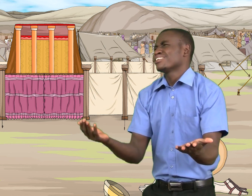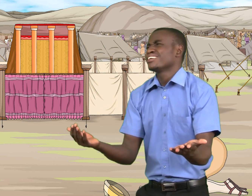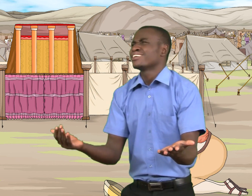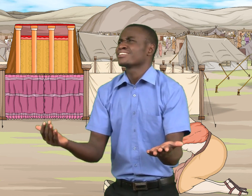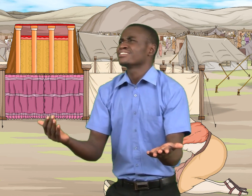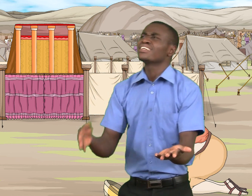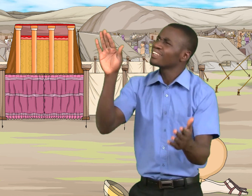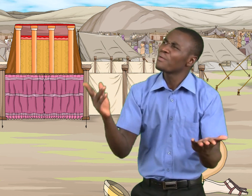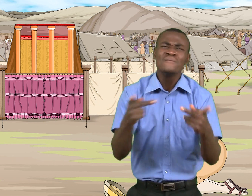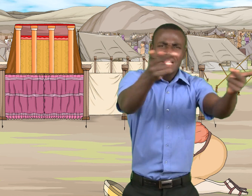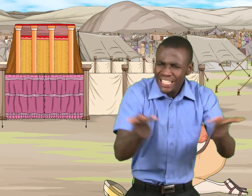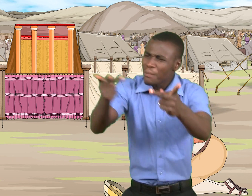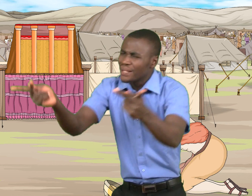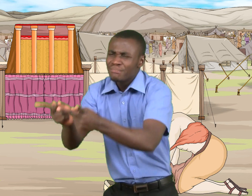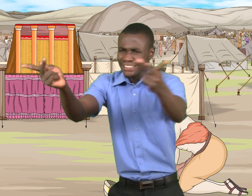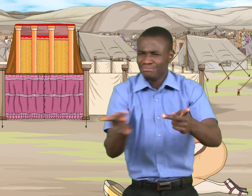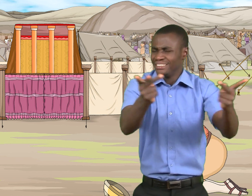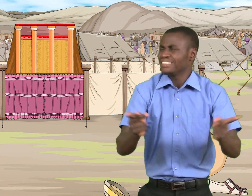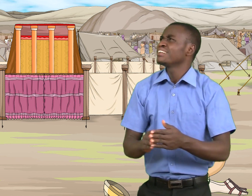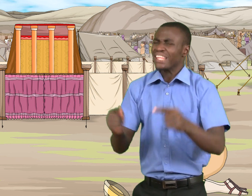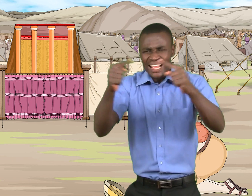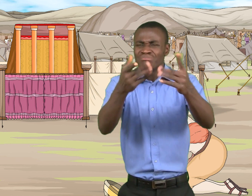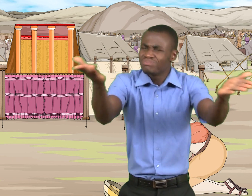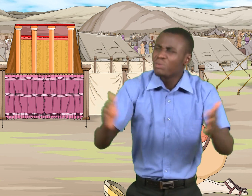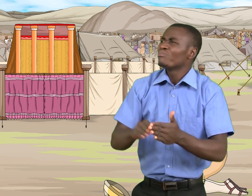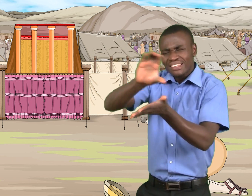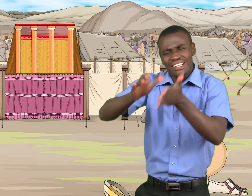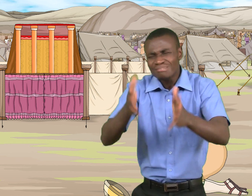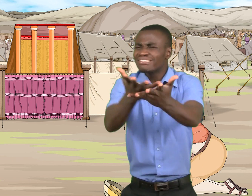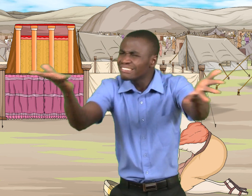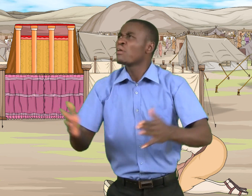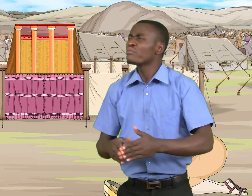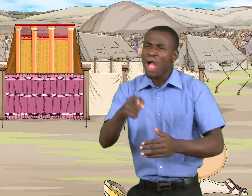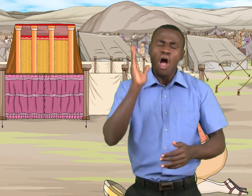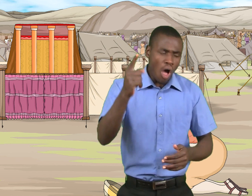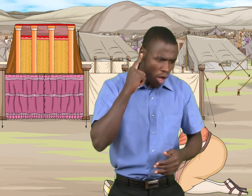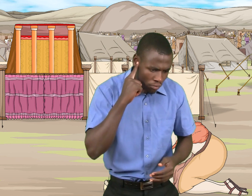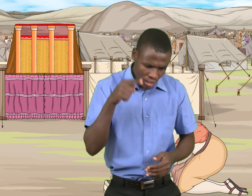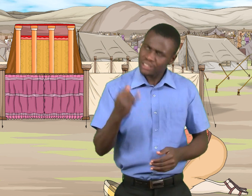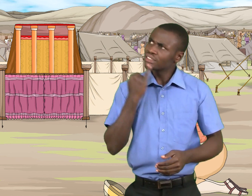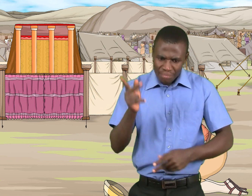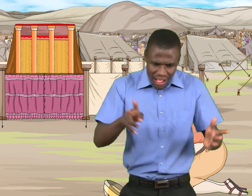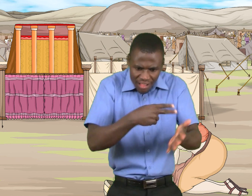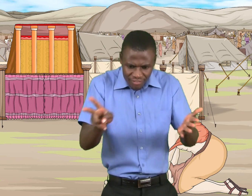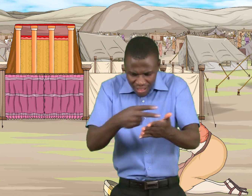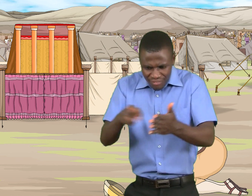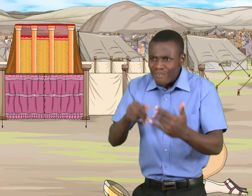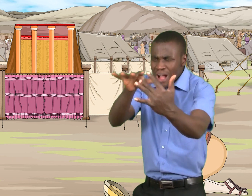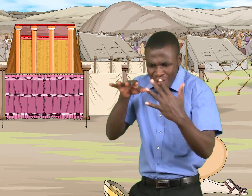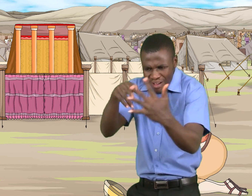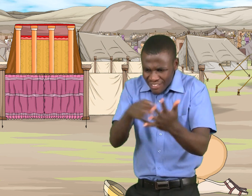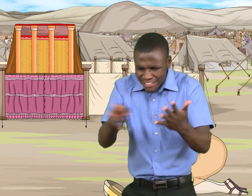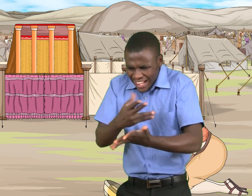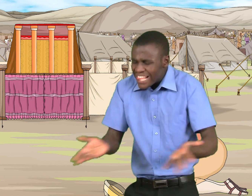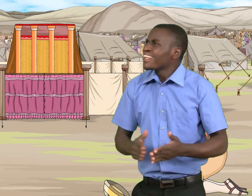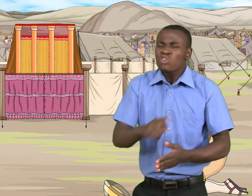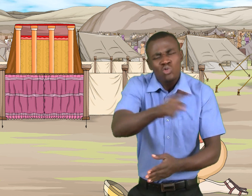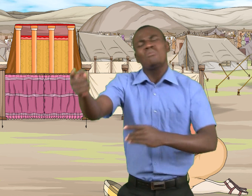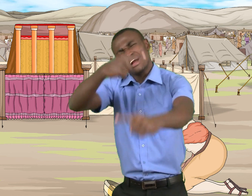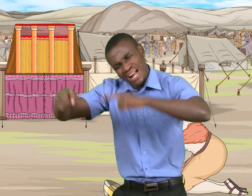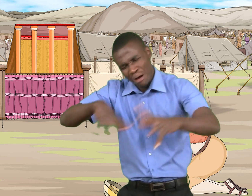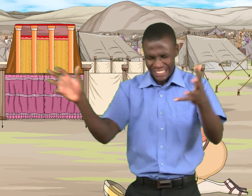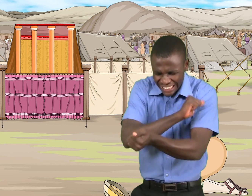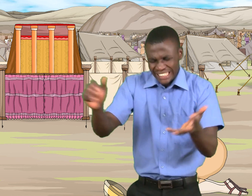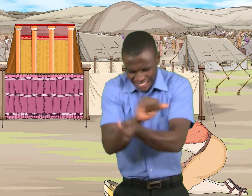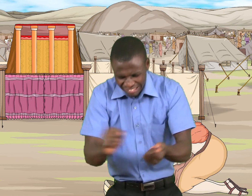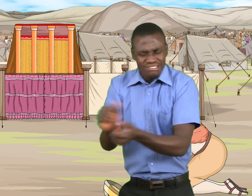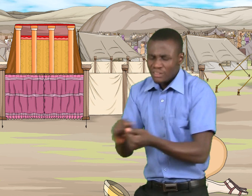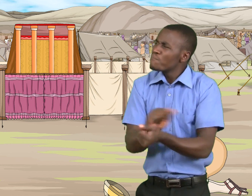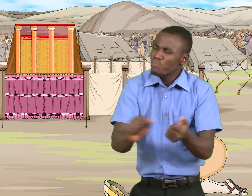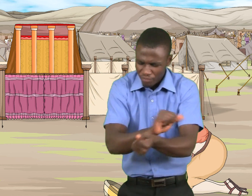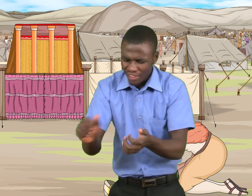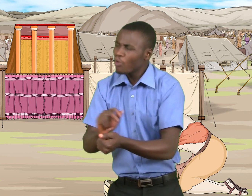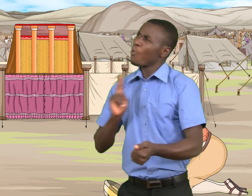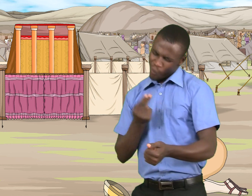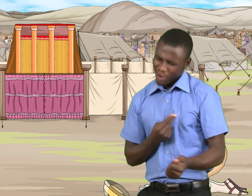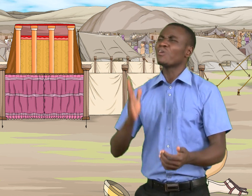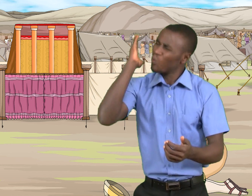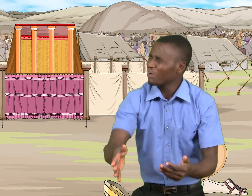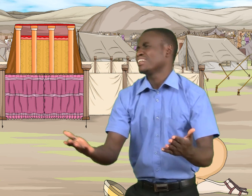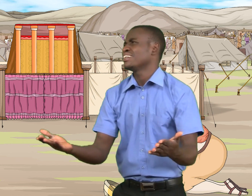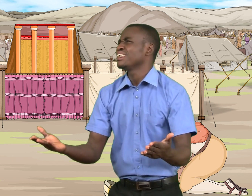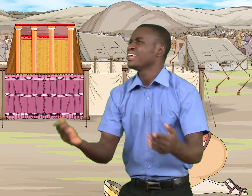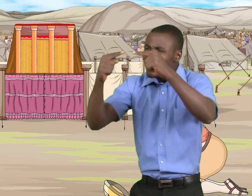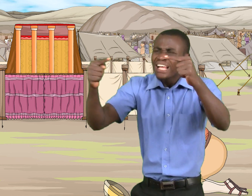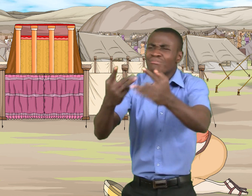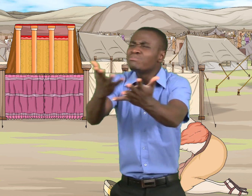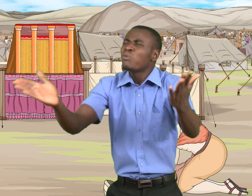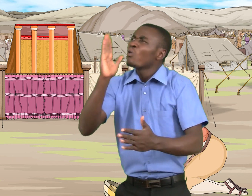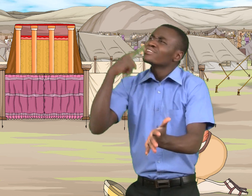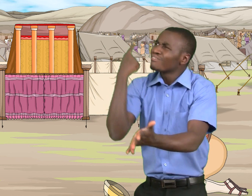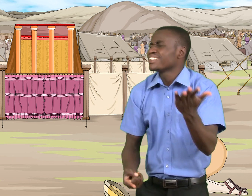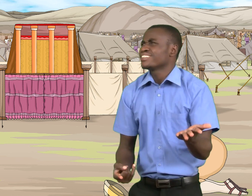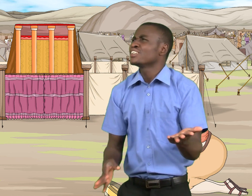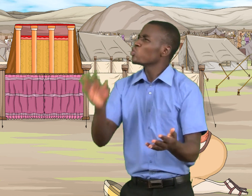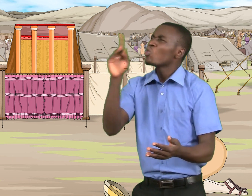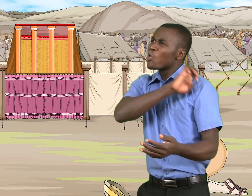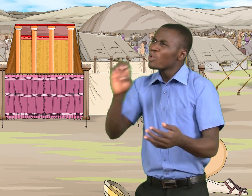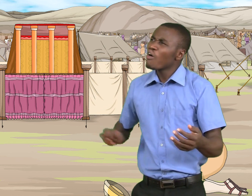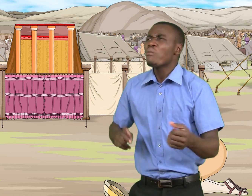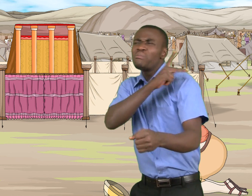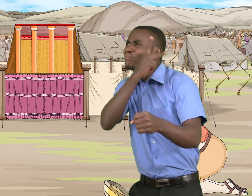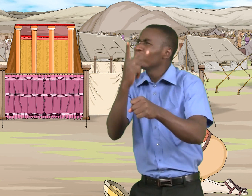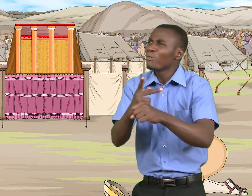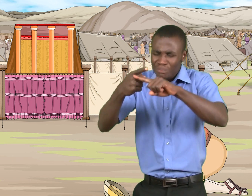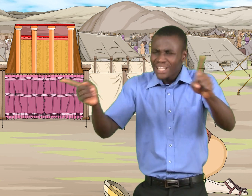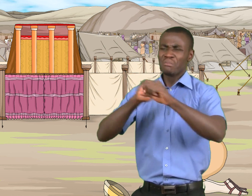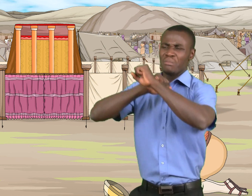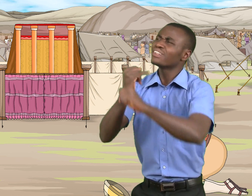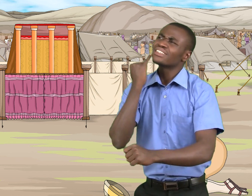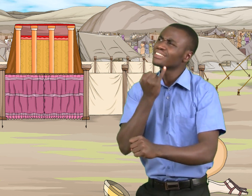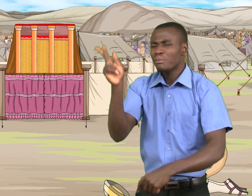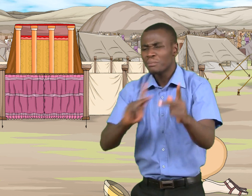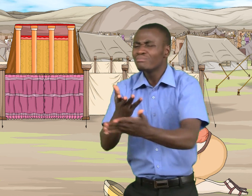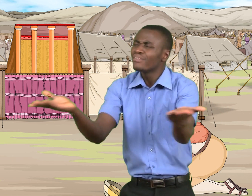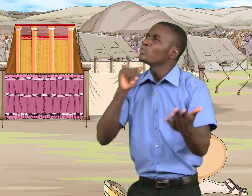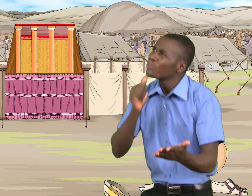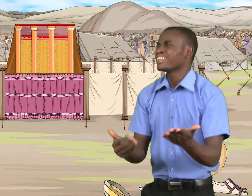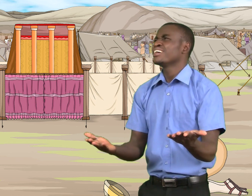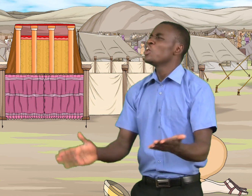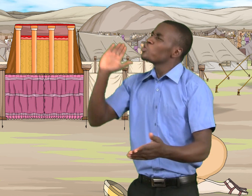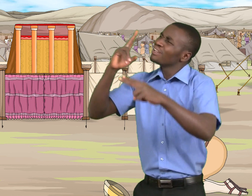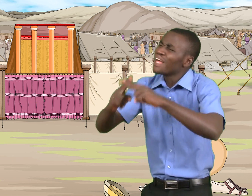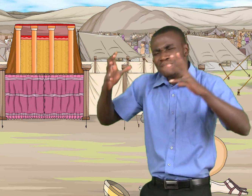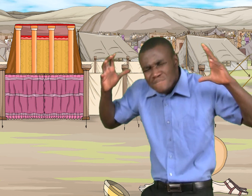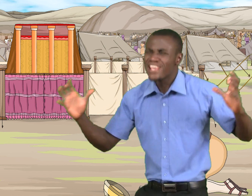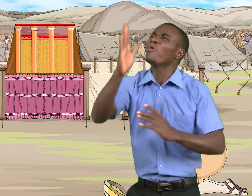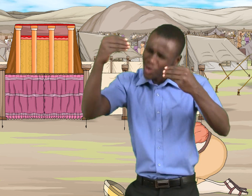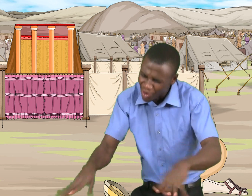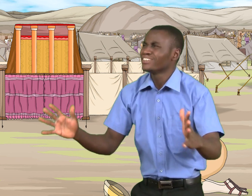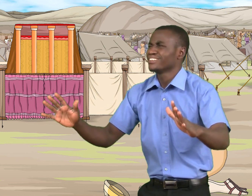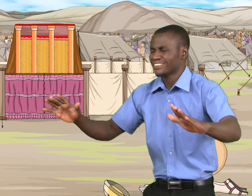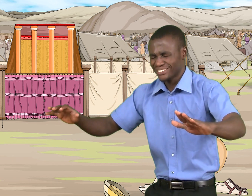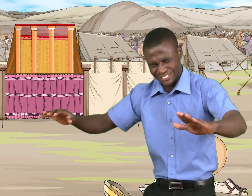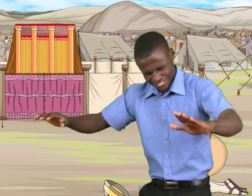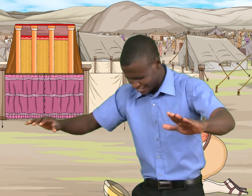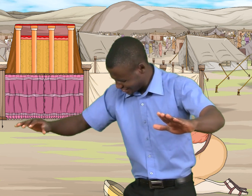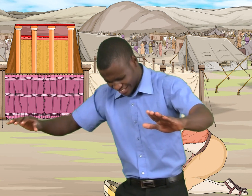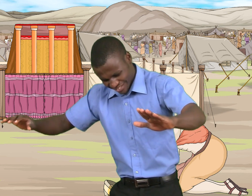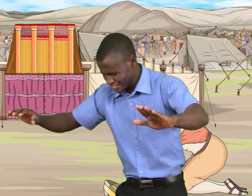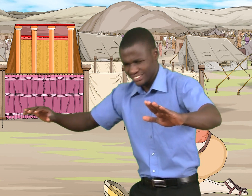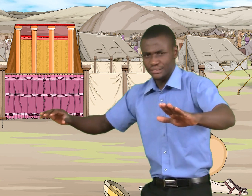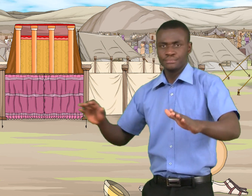When the Canaanites and all who live in the land hear about this, they will surround us and wipe out our name from the earth.